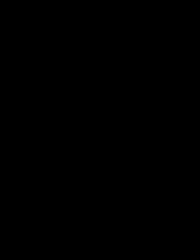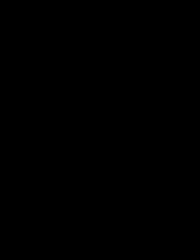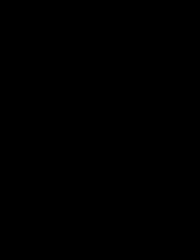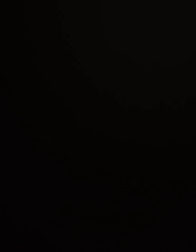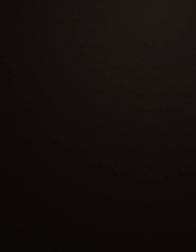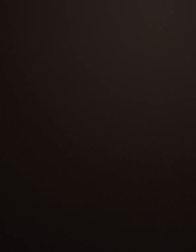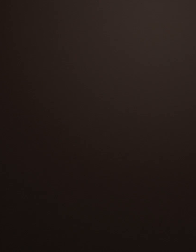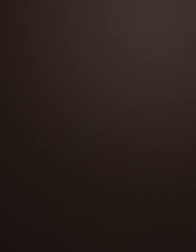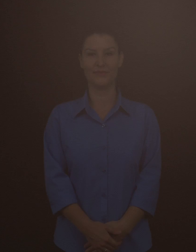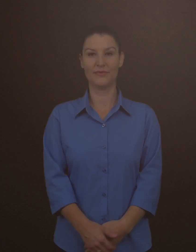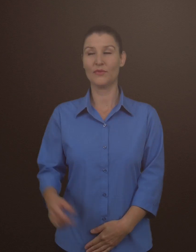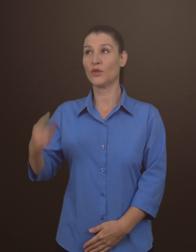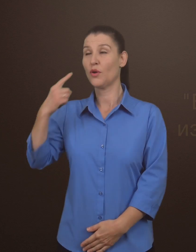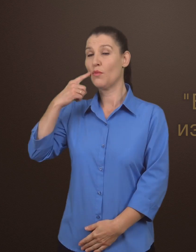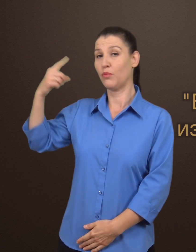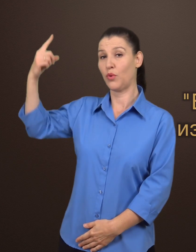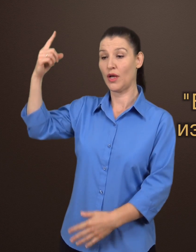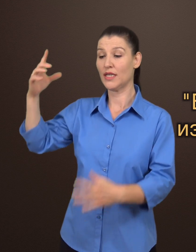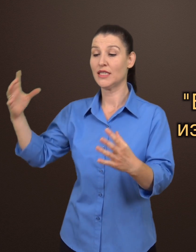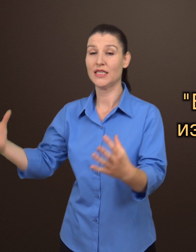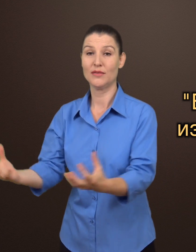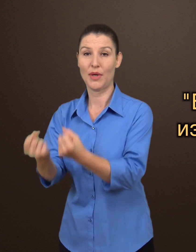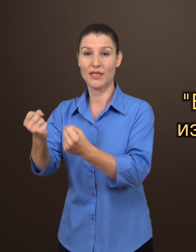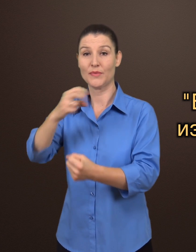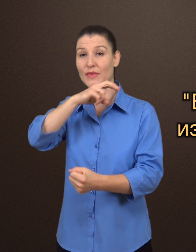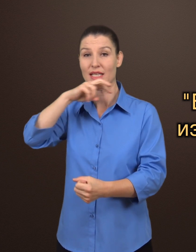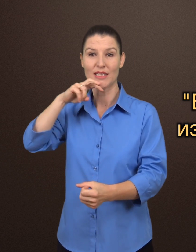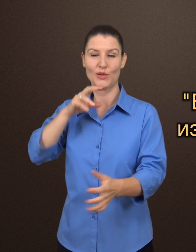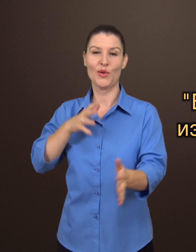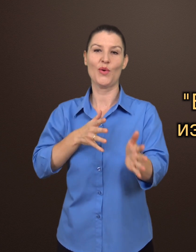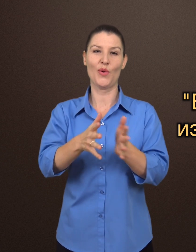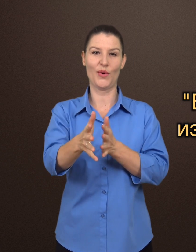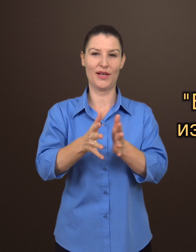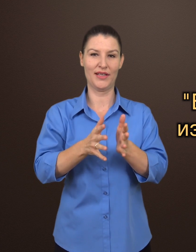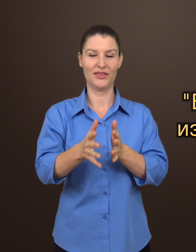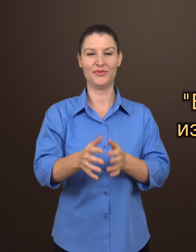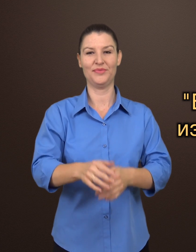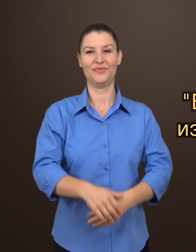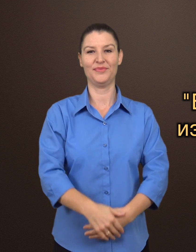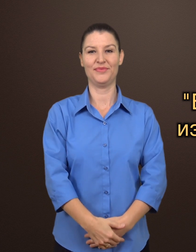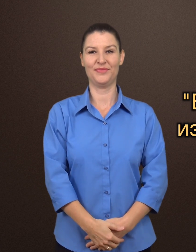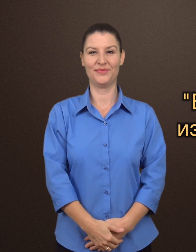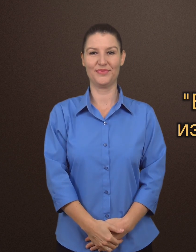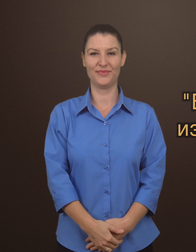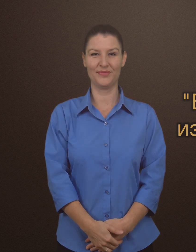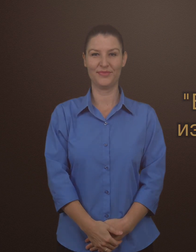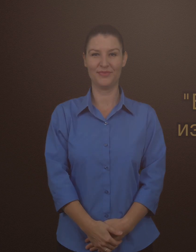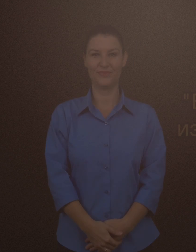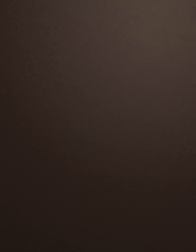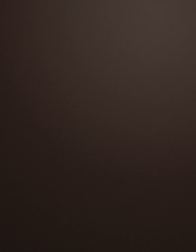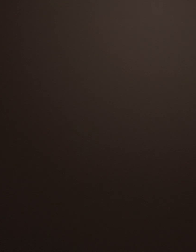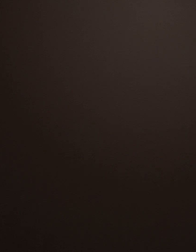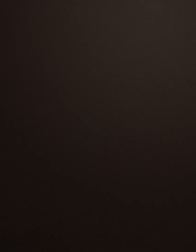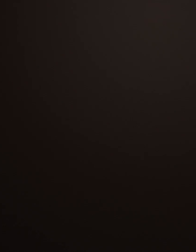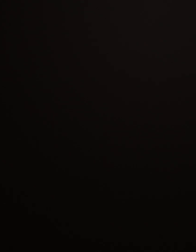God saves the Israelites from Egypt